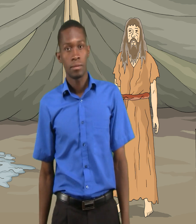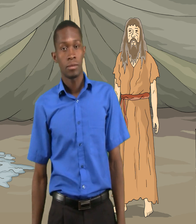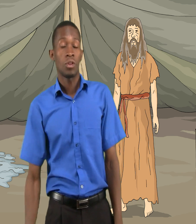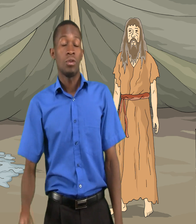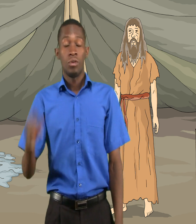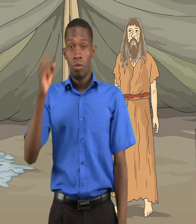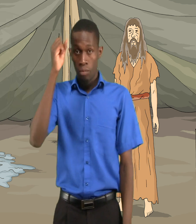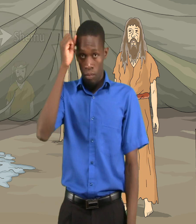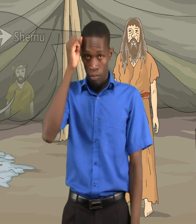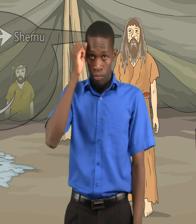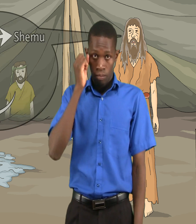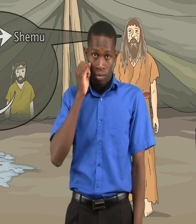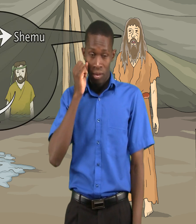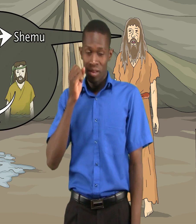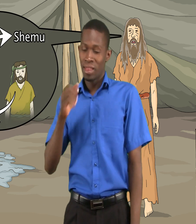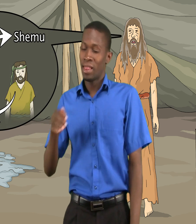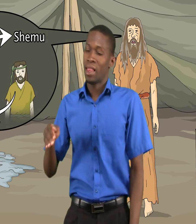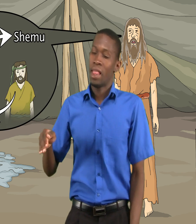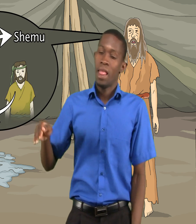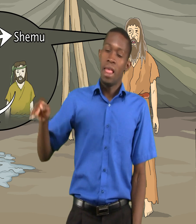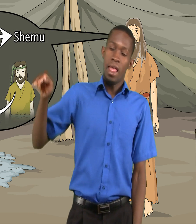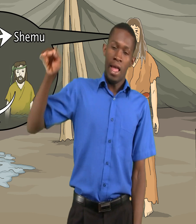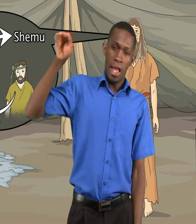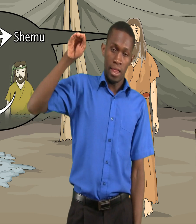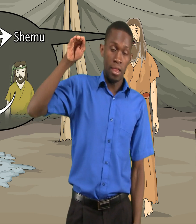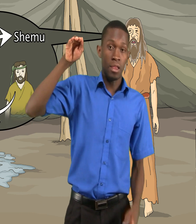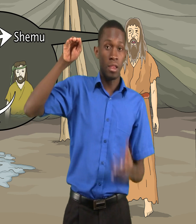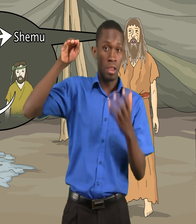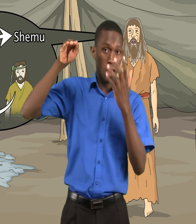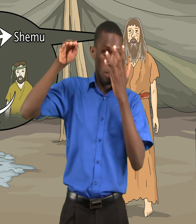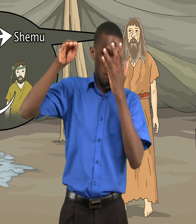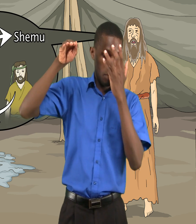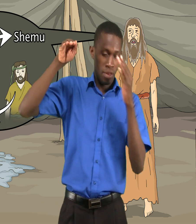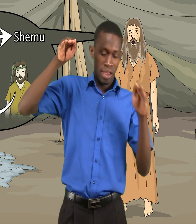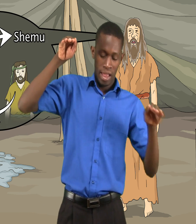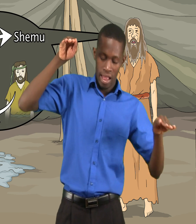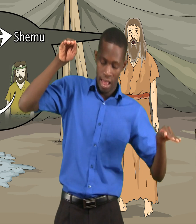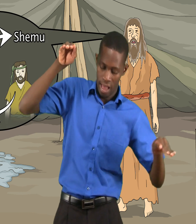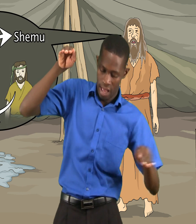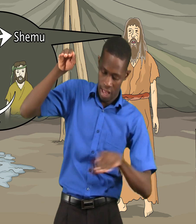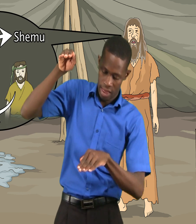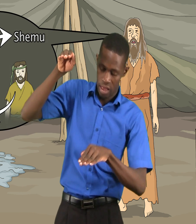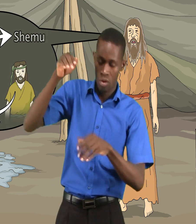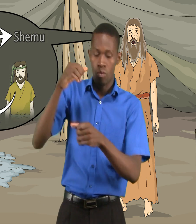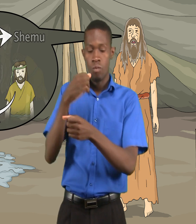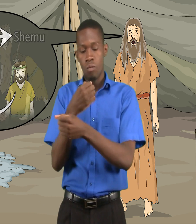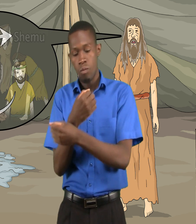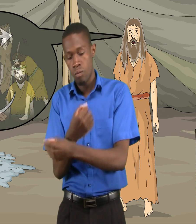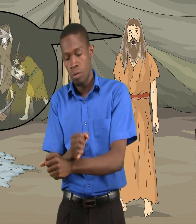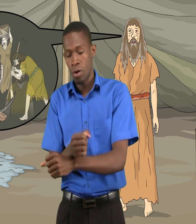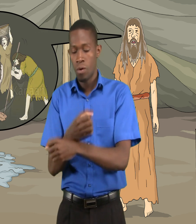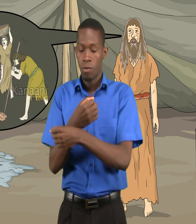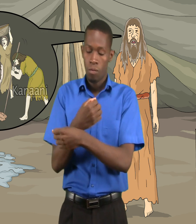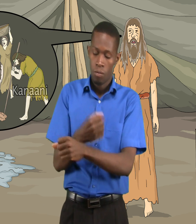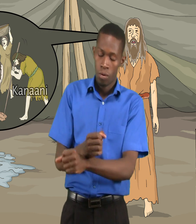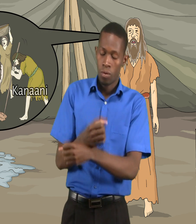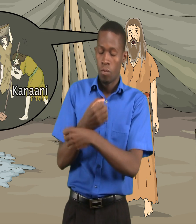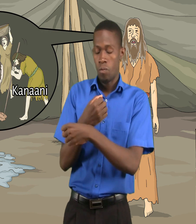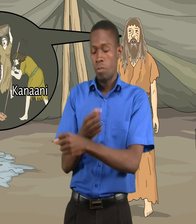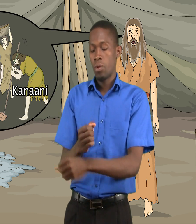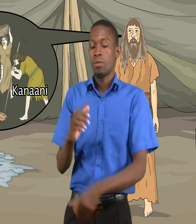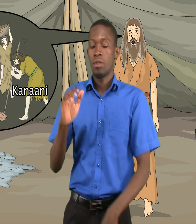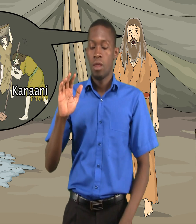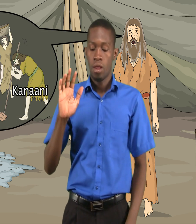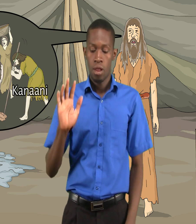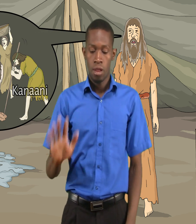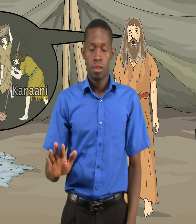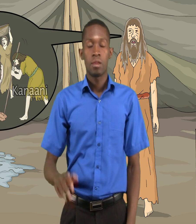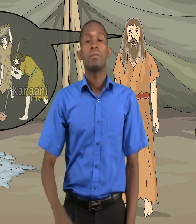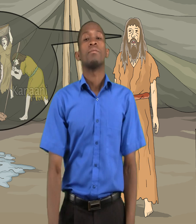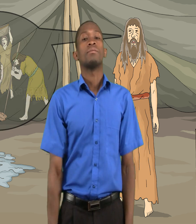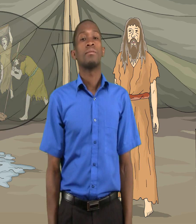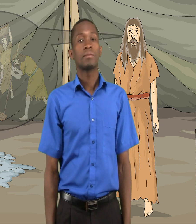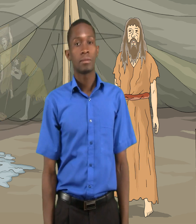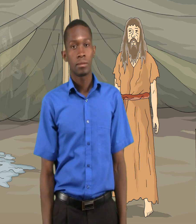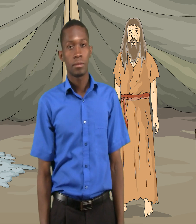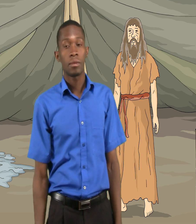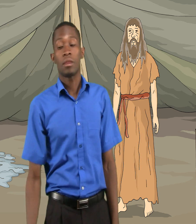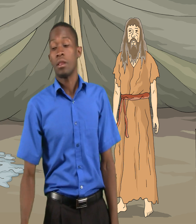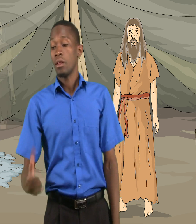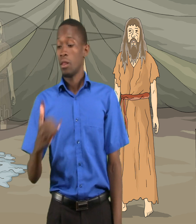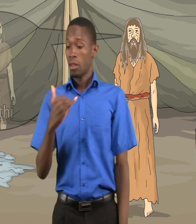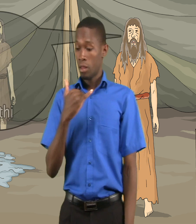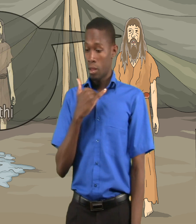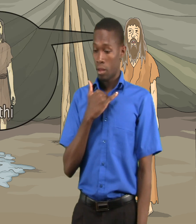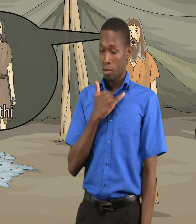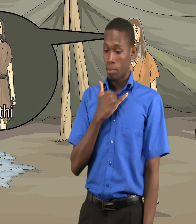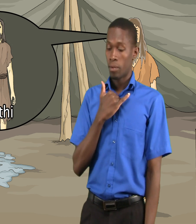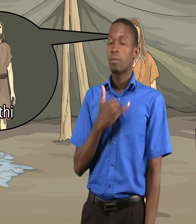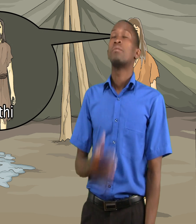May Canaan be the servant of Shem.